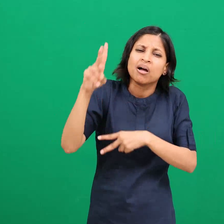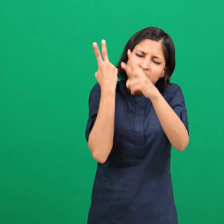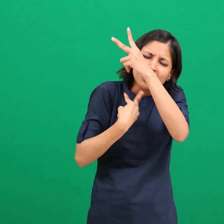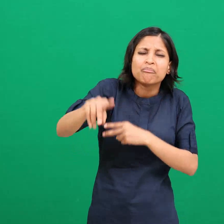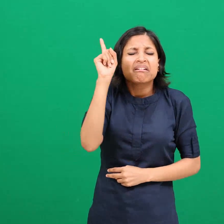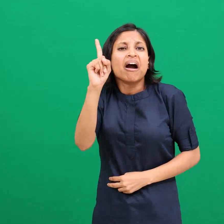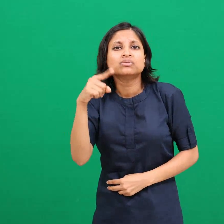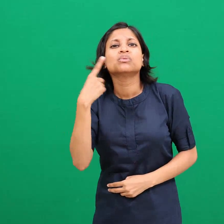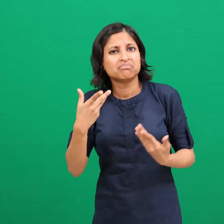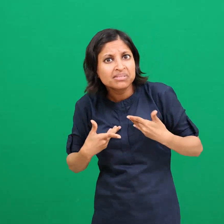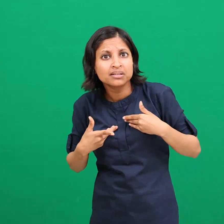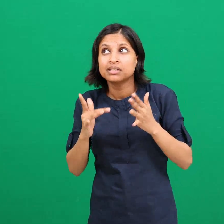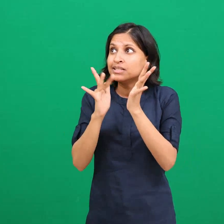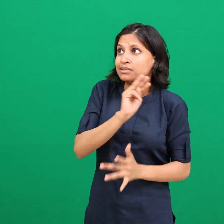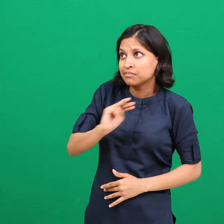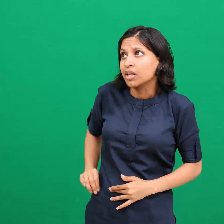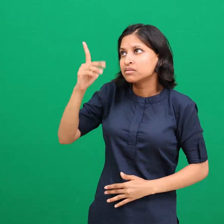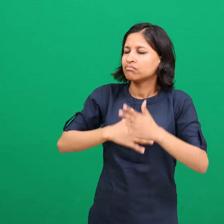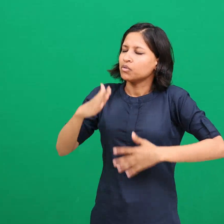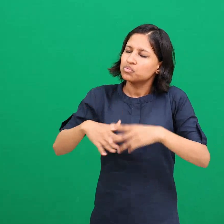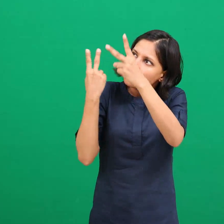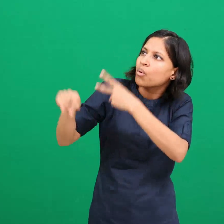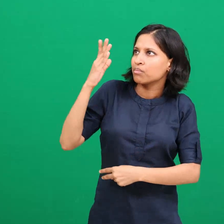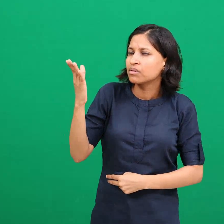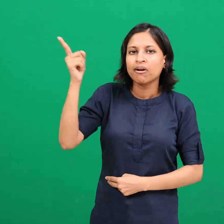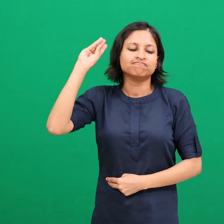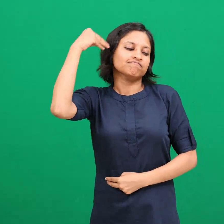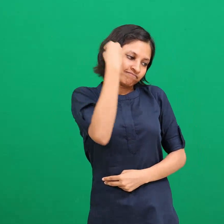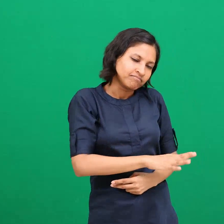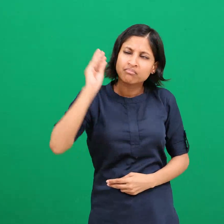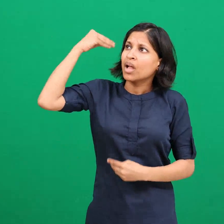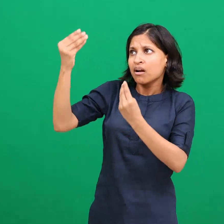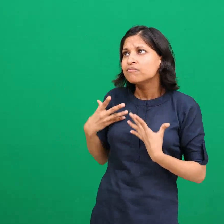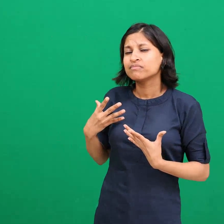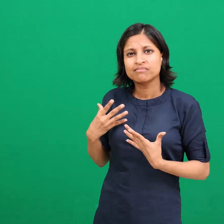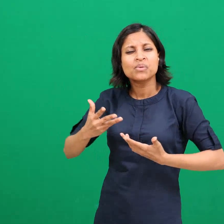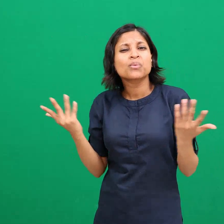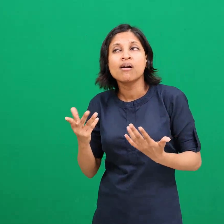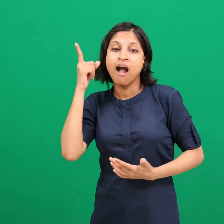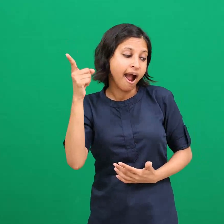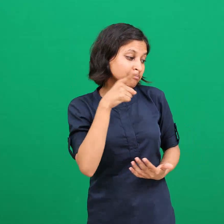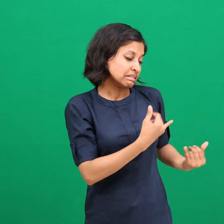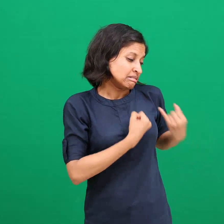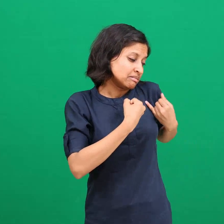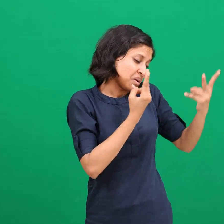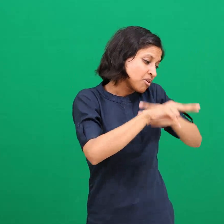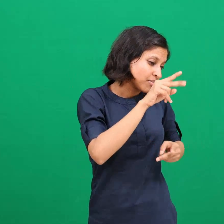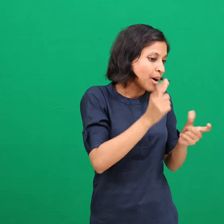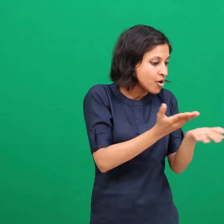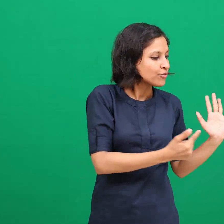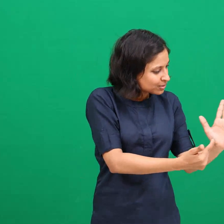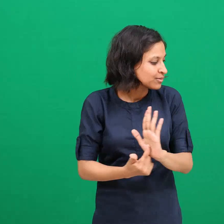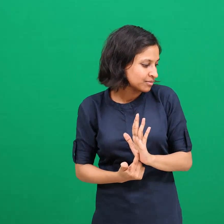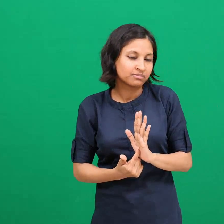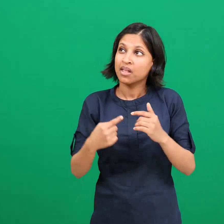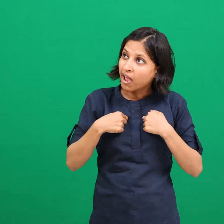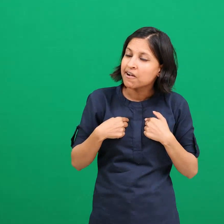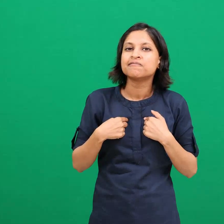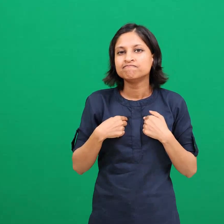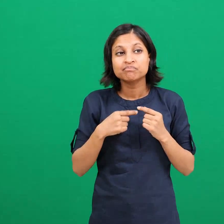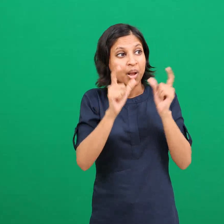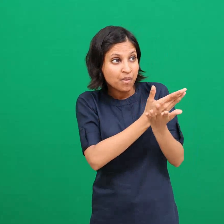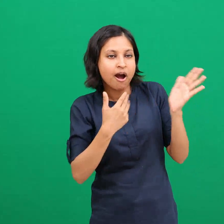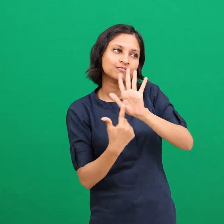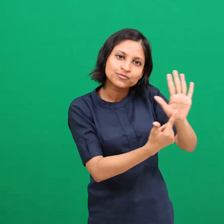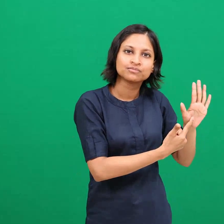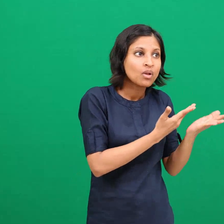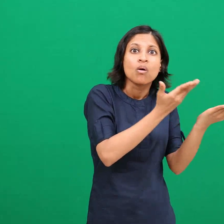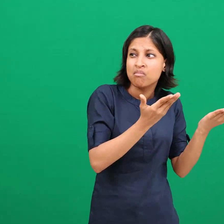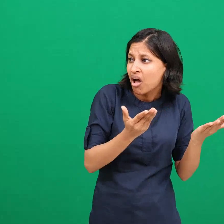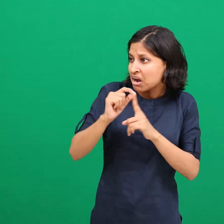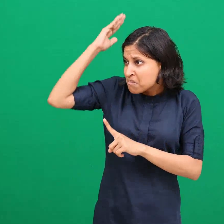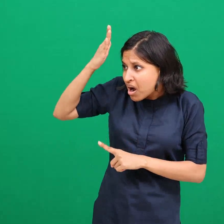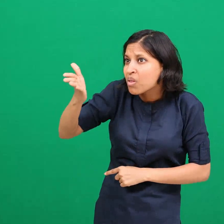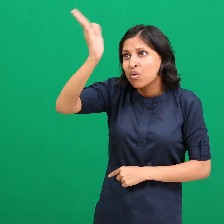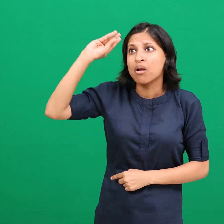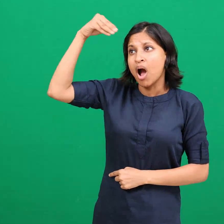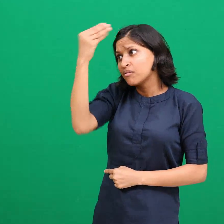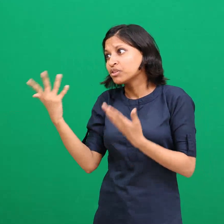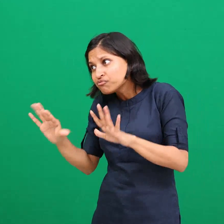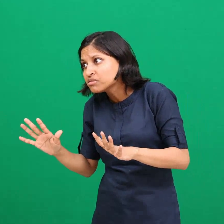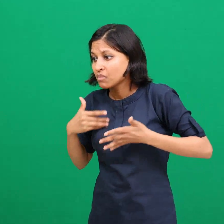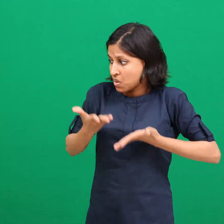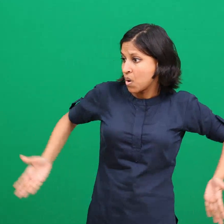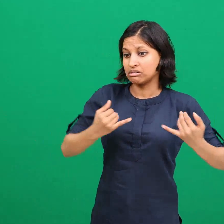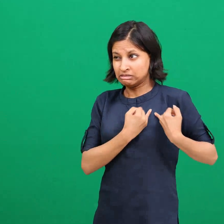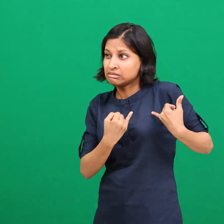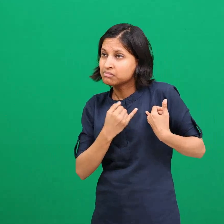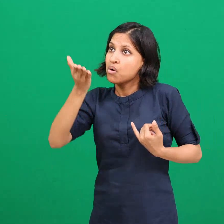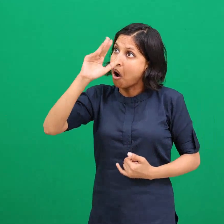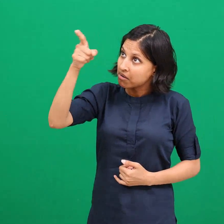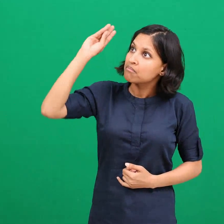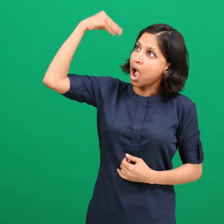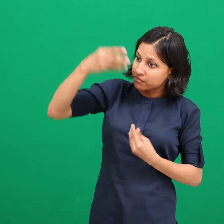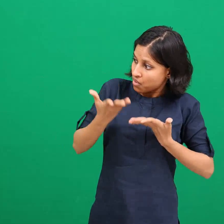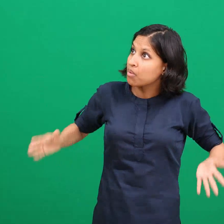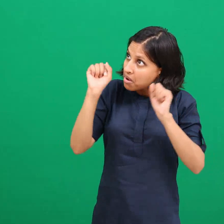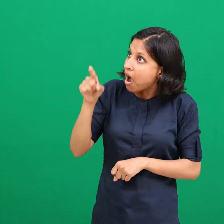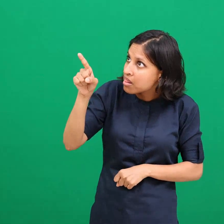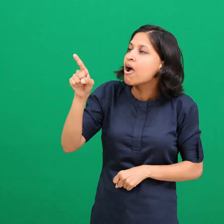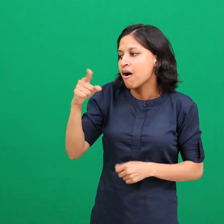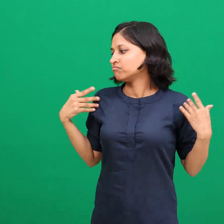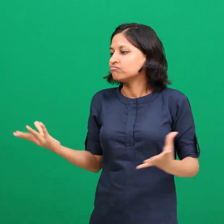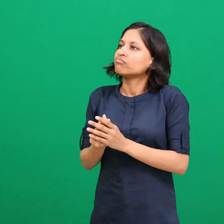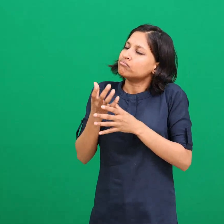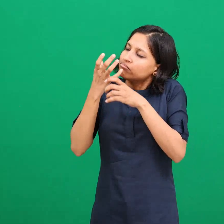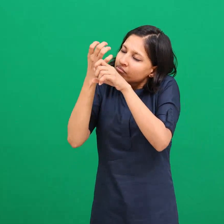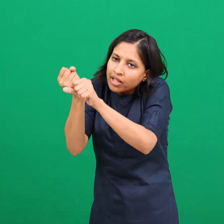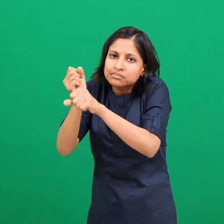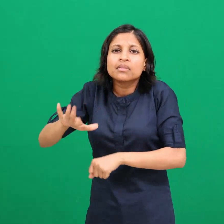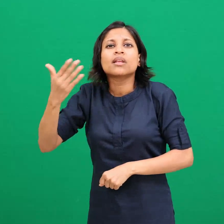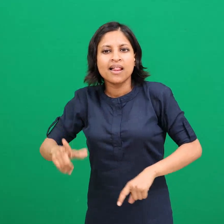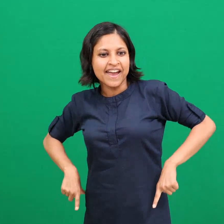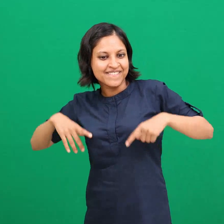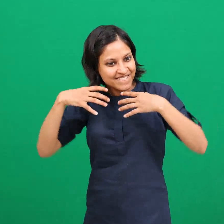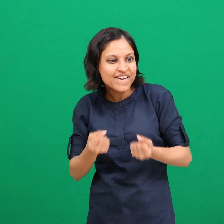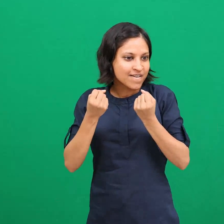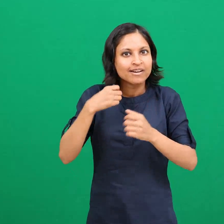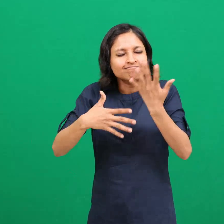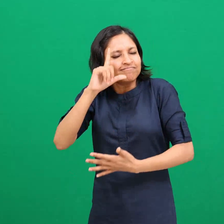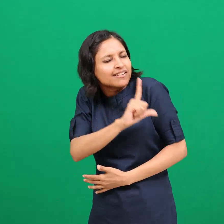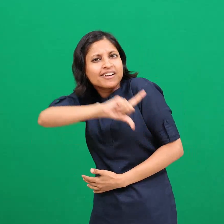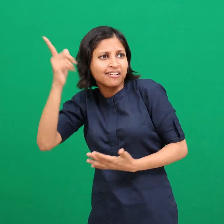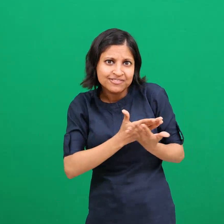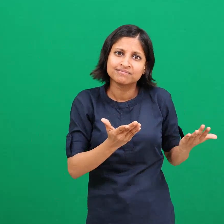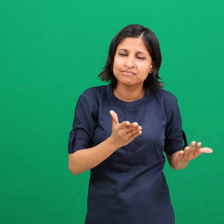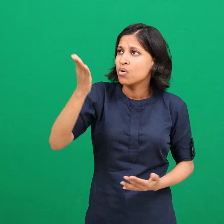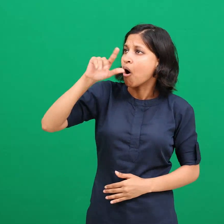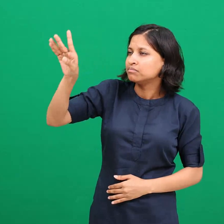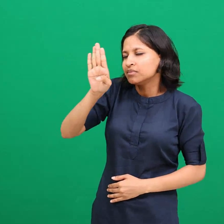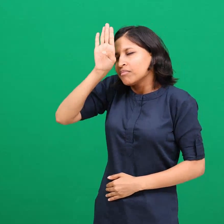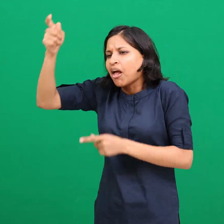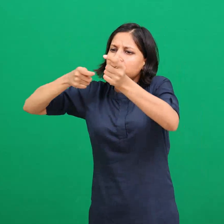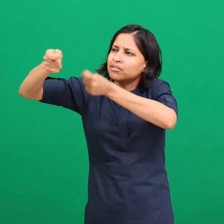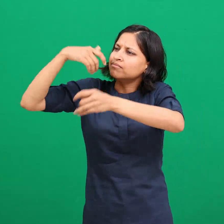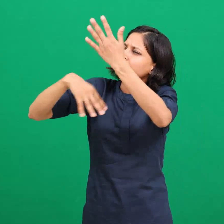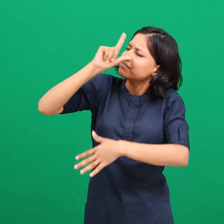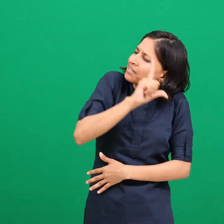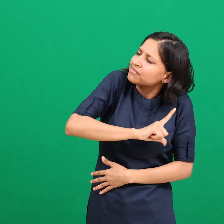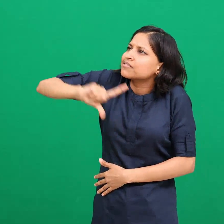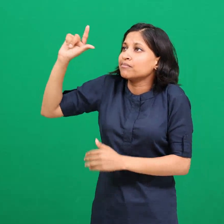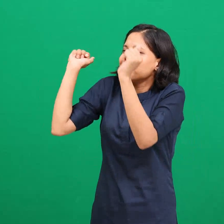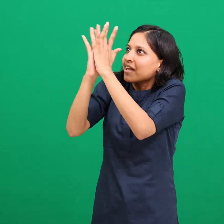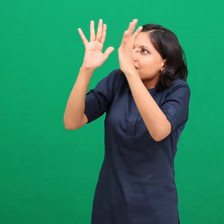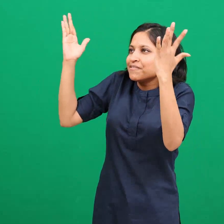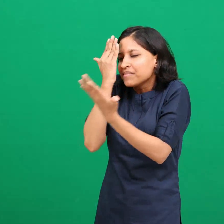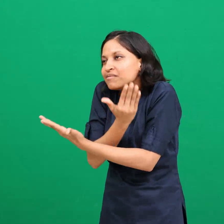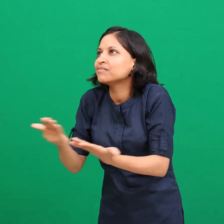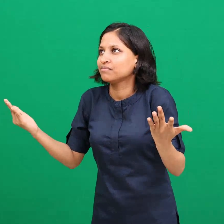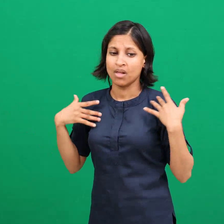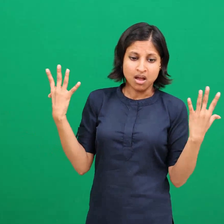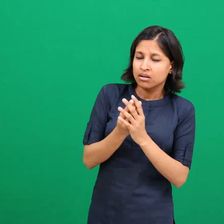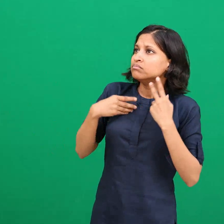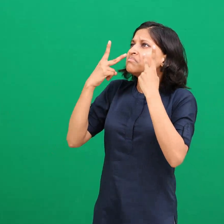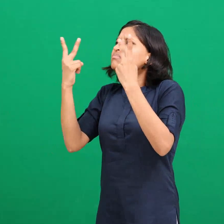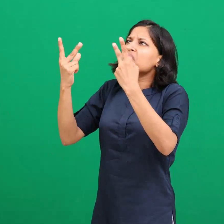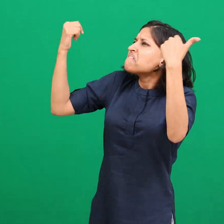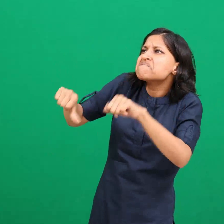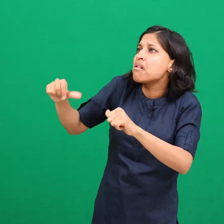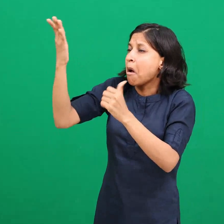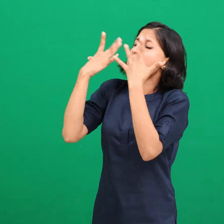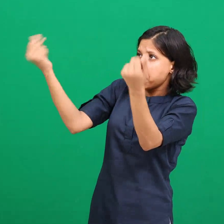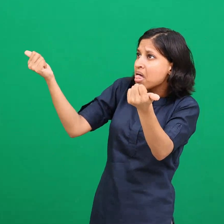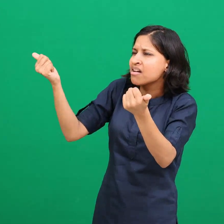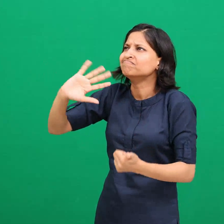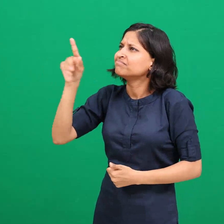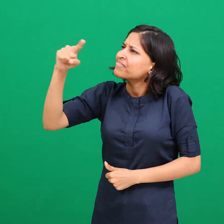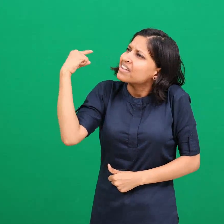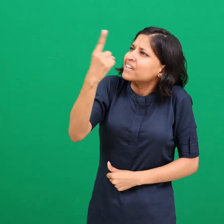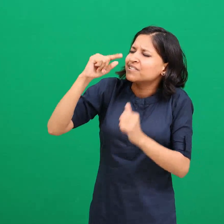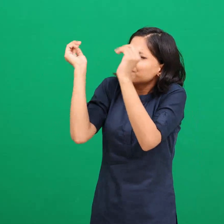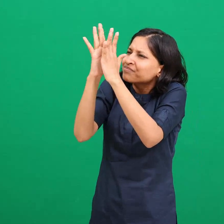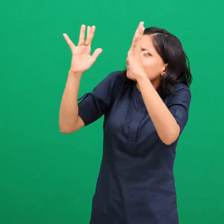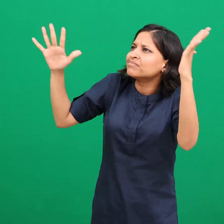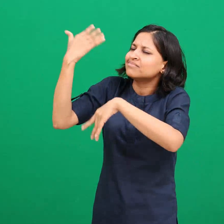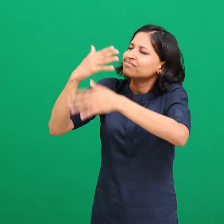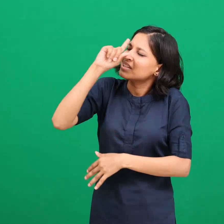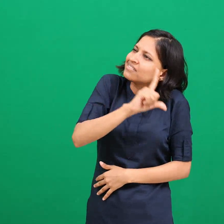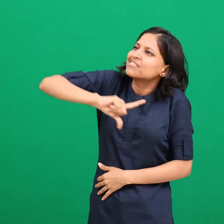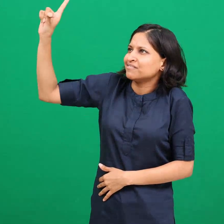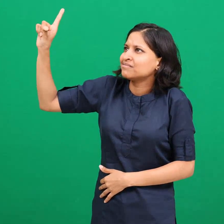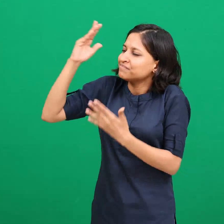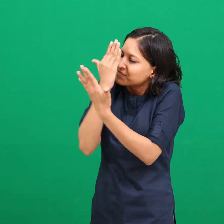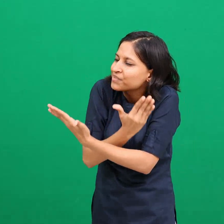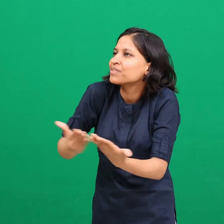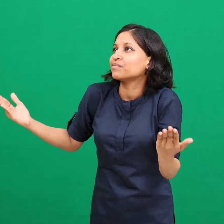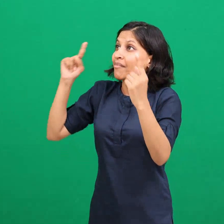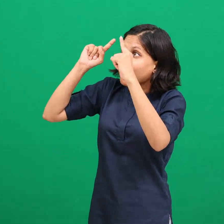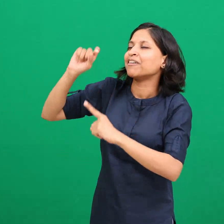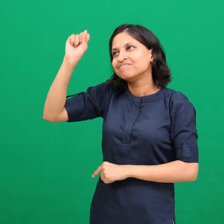But for this very reason I was shown mercy, so that in me, the worst of sinners, Christ Jesus might display His perfect patience as an example to those who would believe in Him for eternal life.